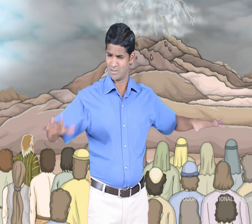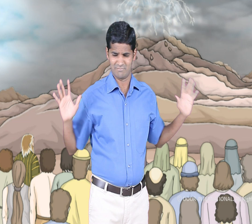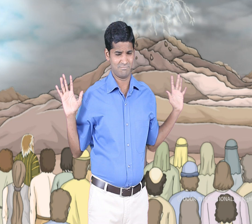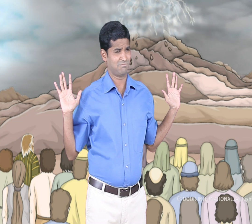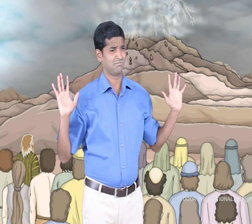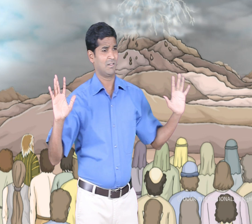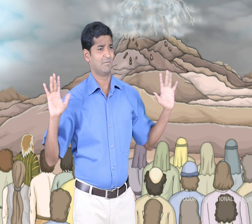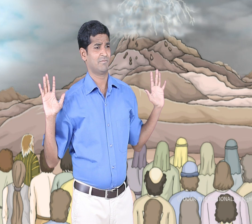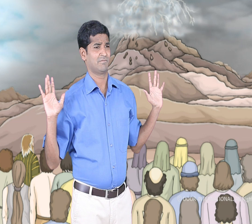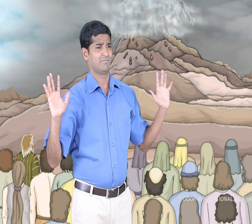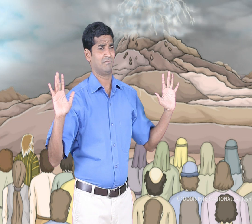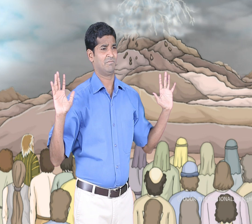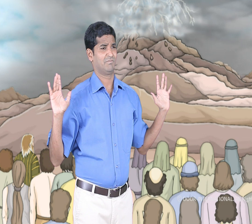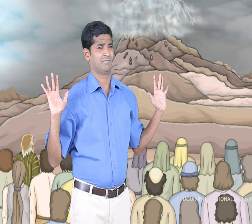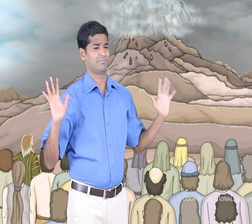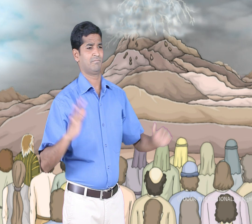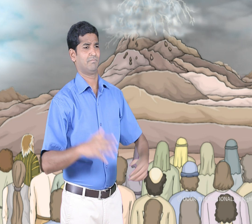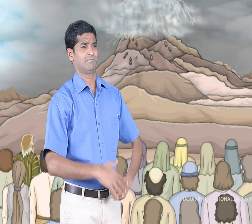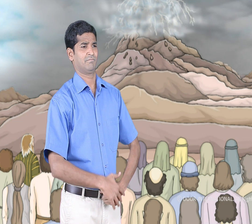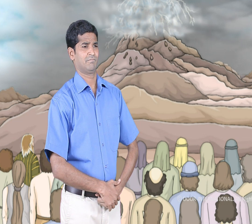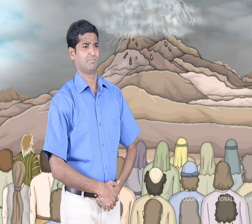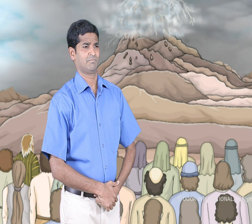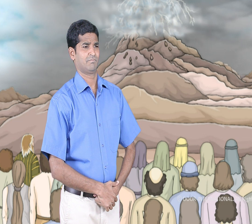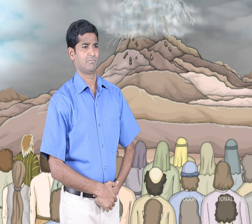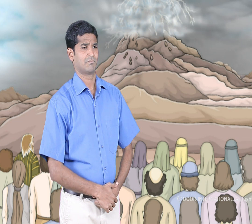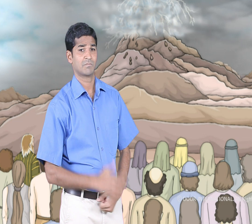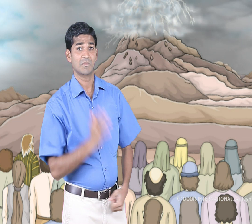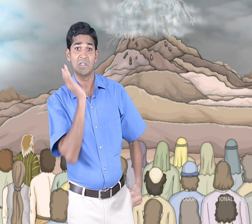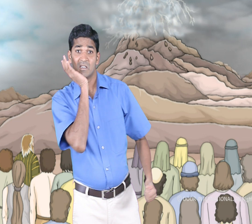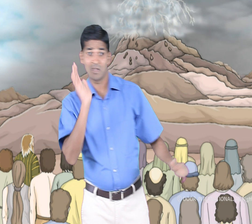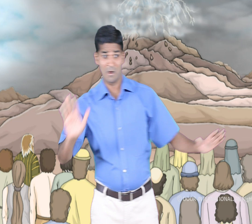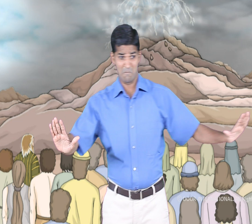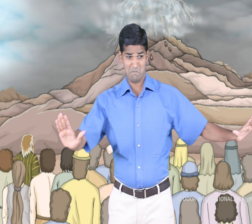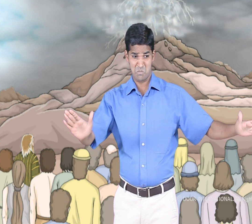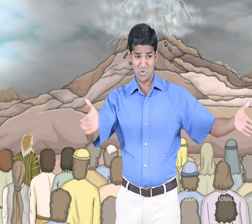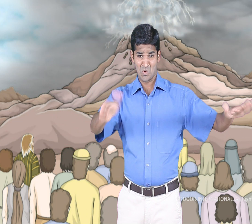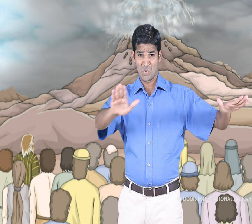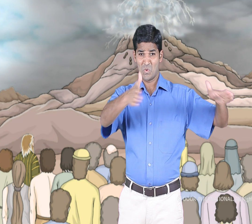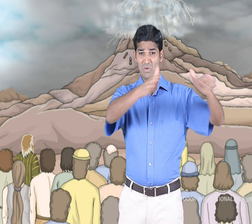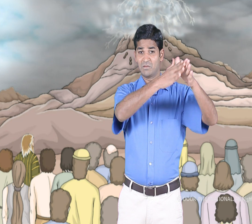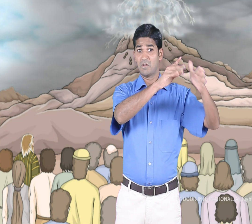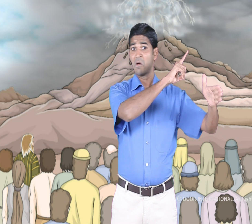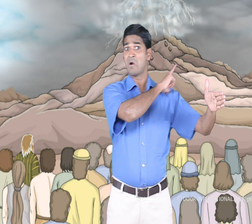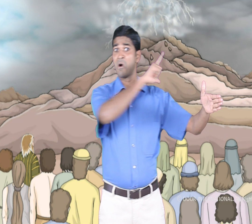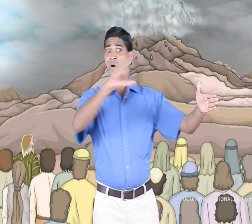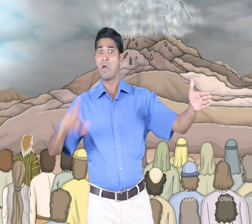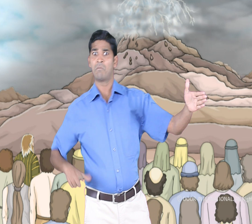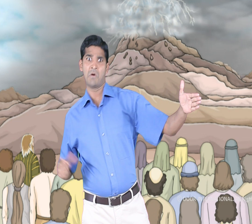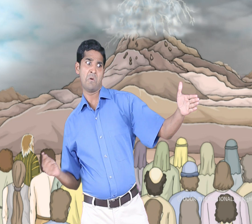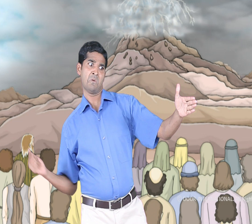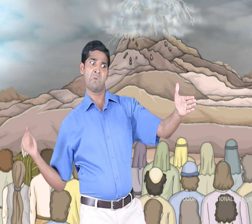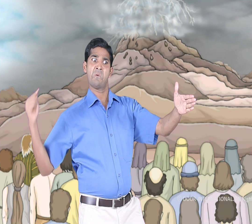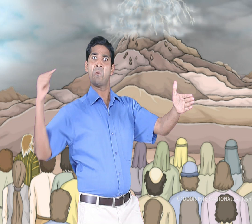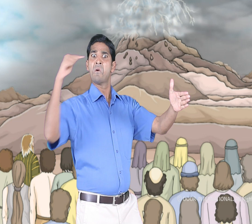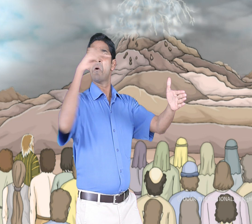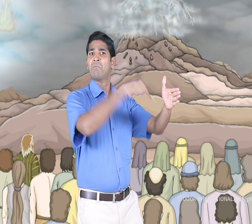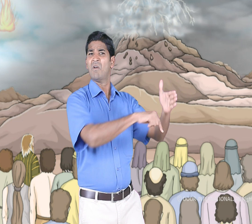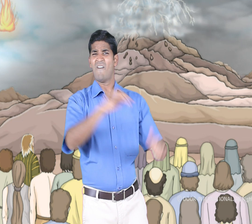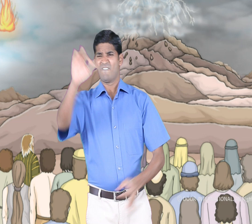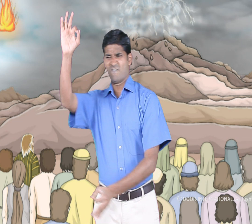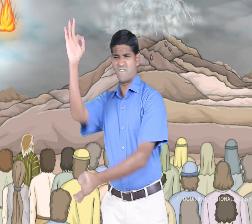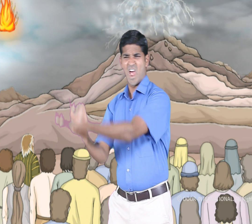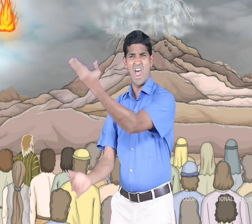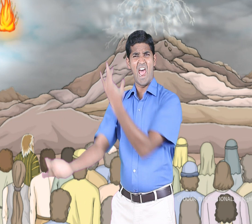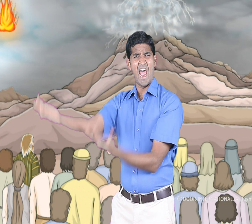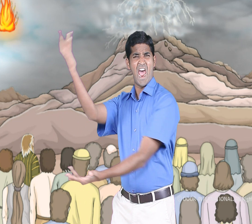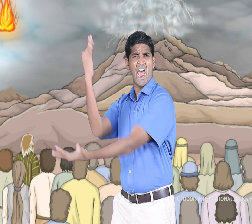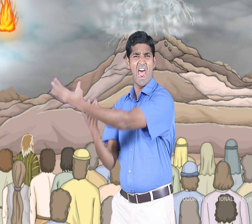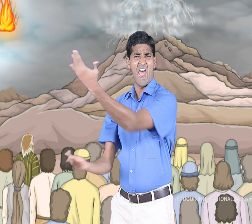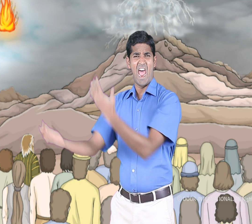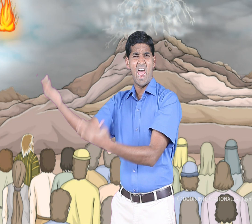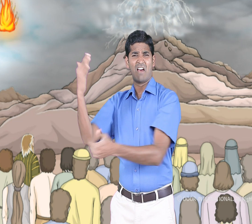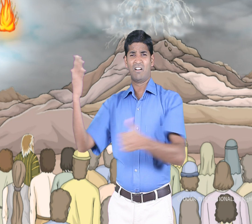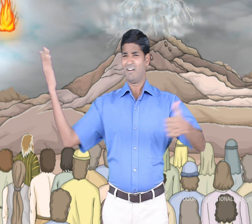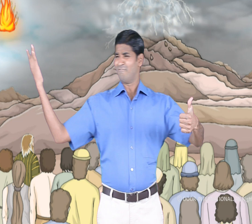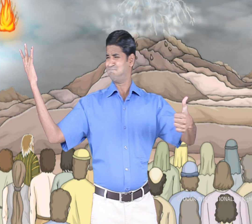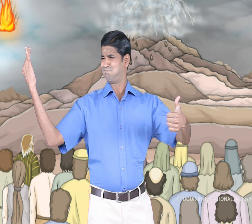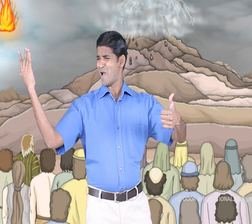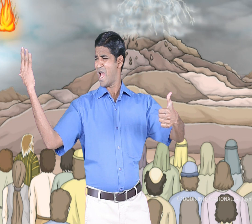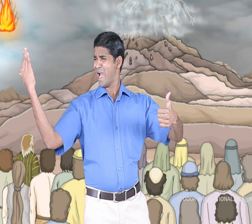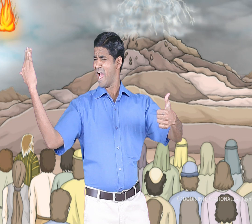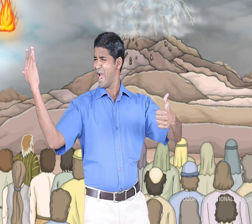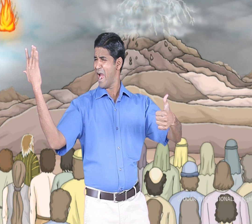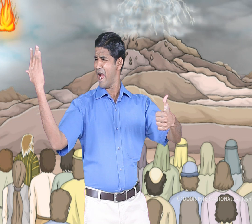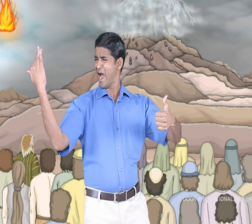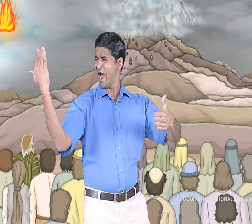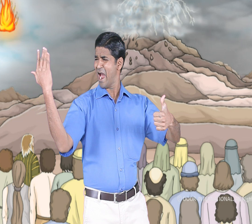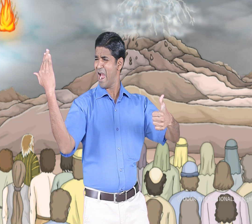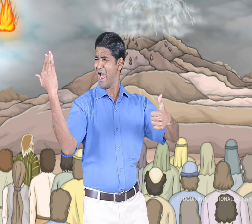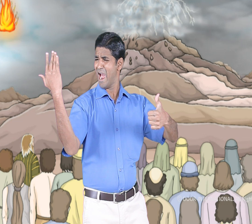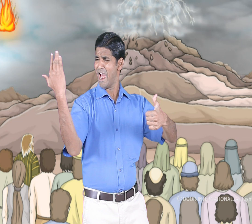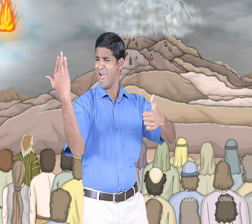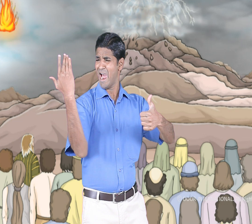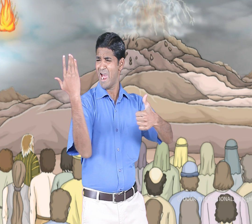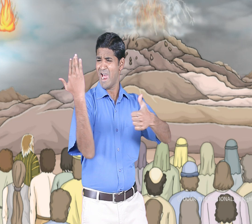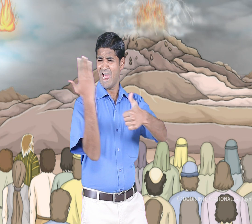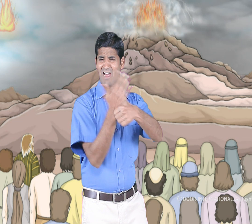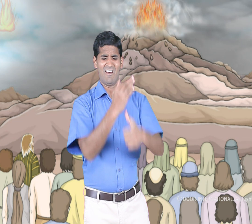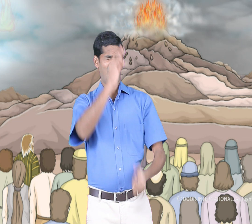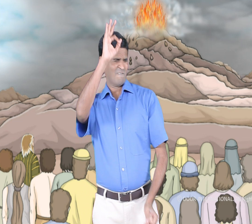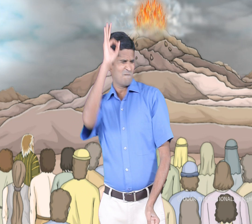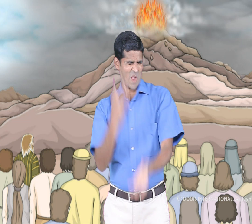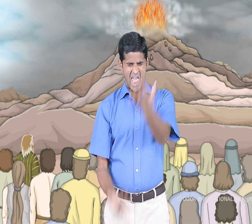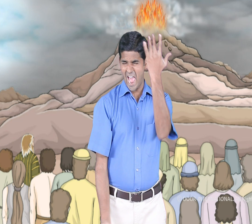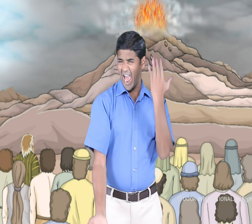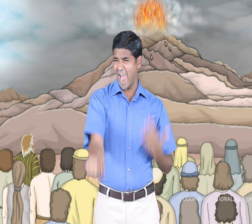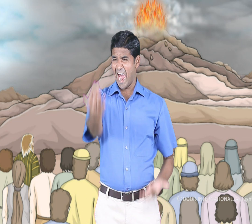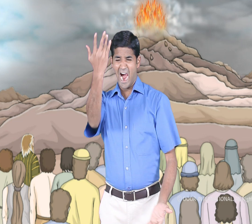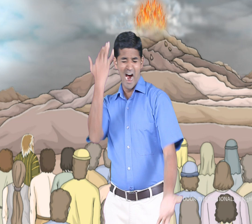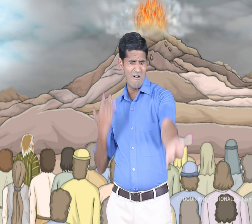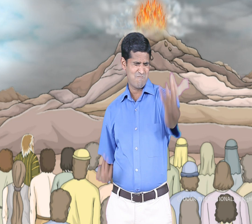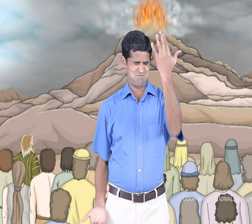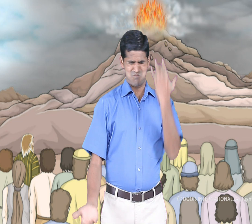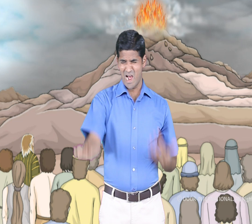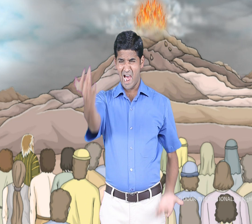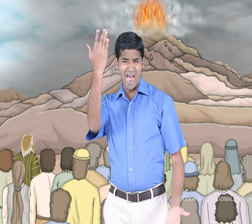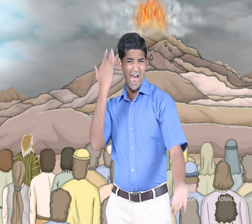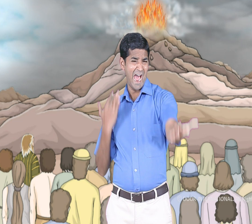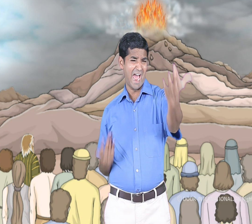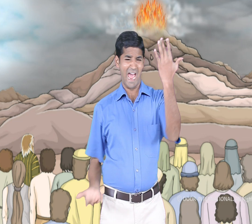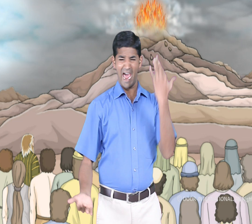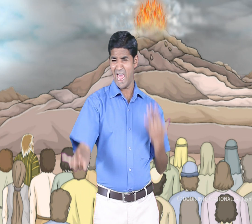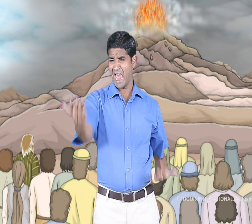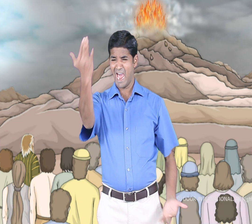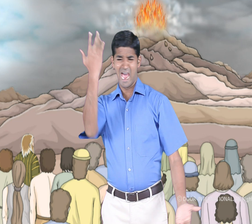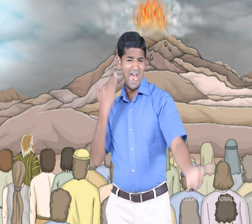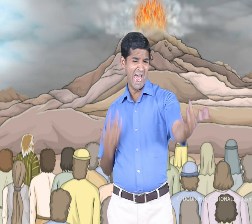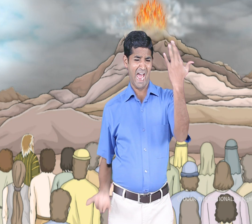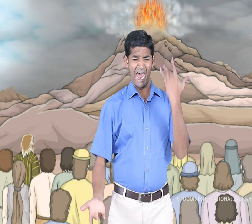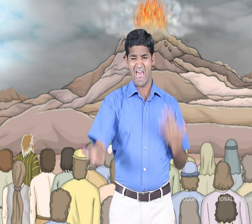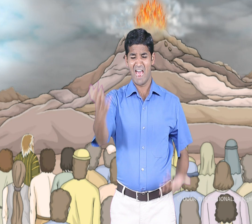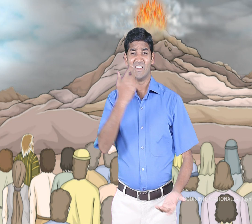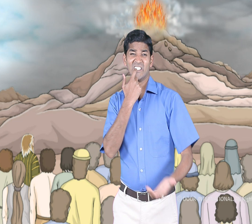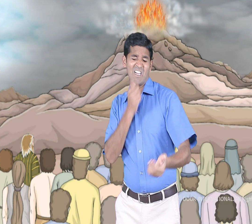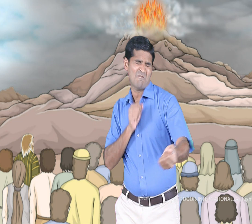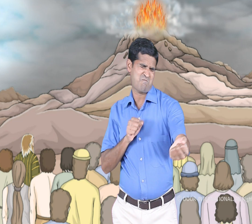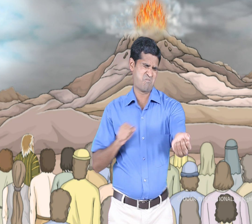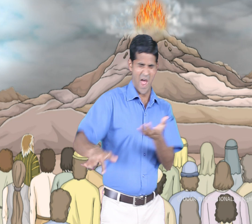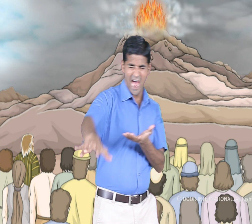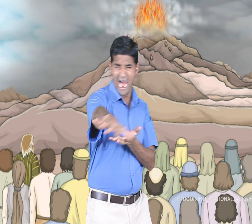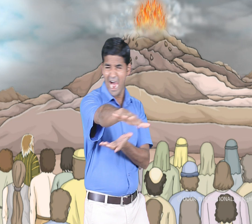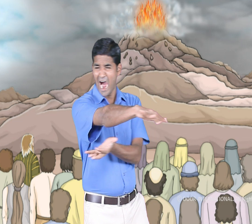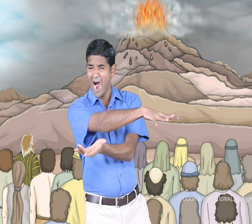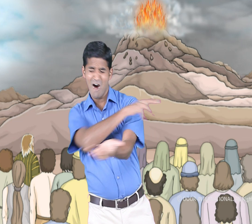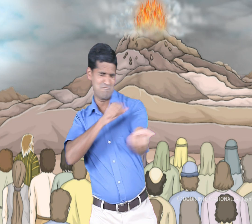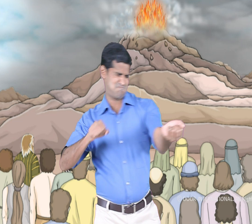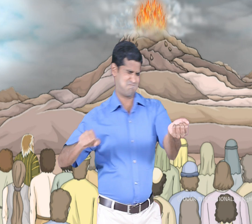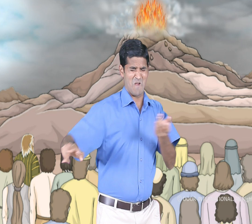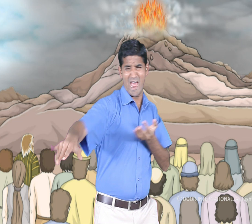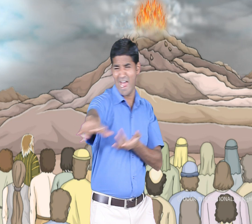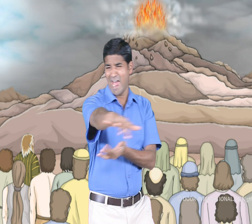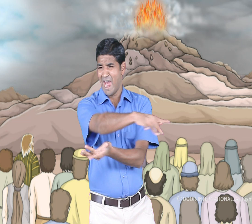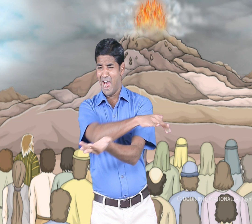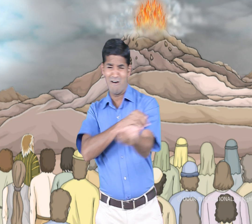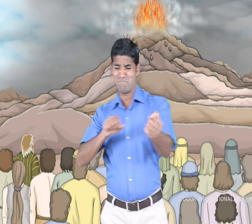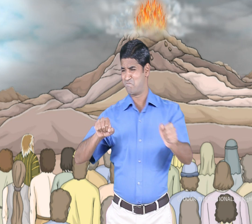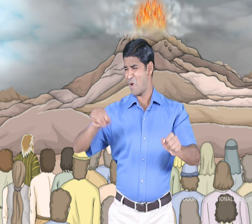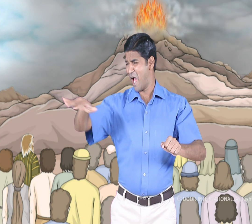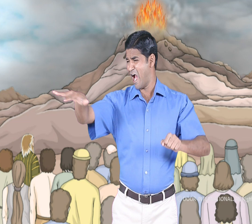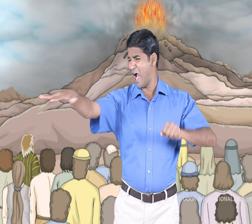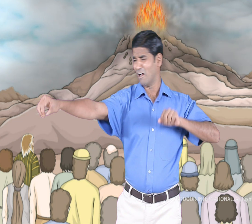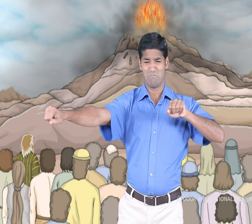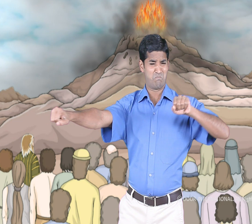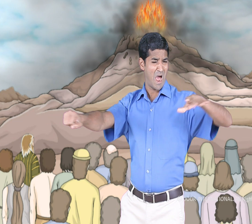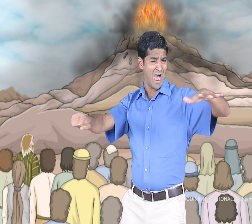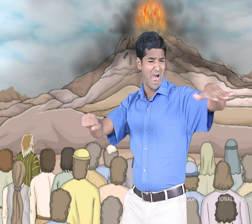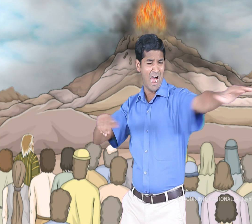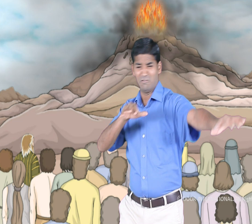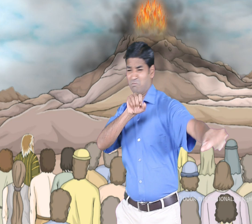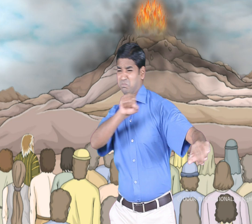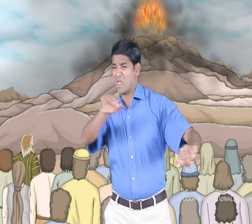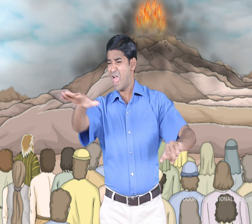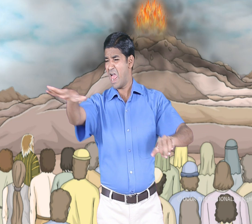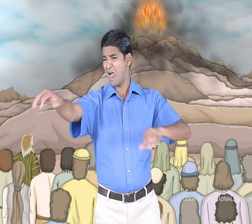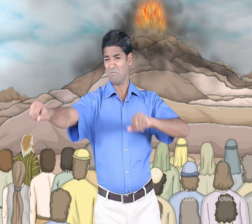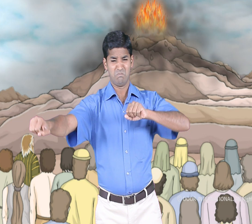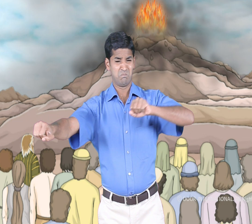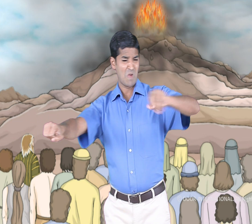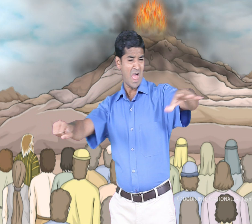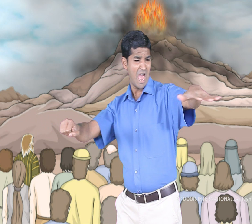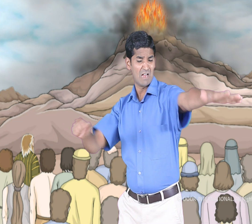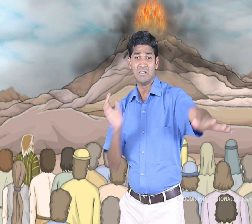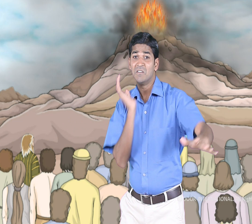Mount Sinai was completely enveloped in smoke, because the LORD had descended on it in fire.